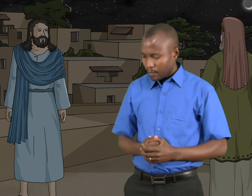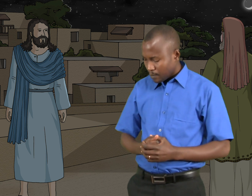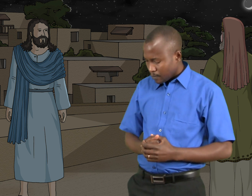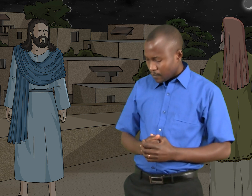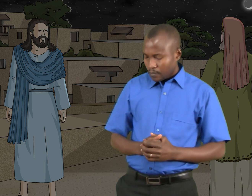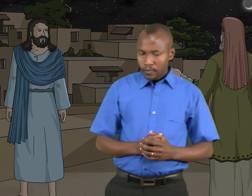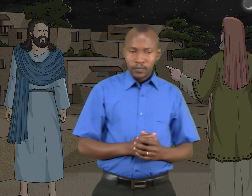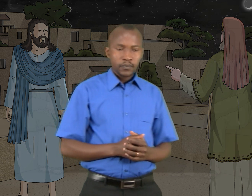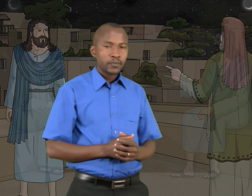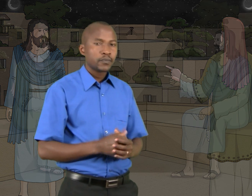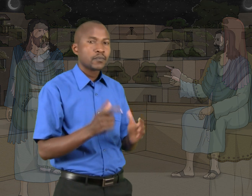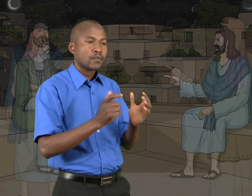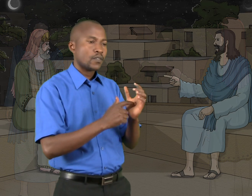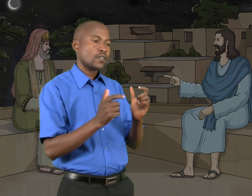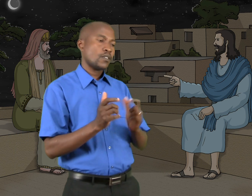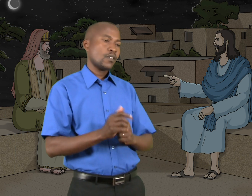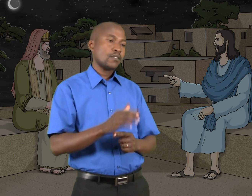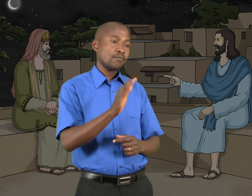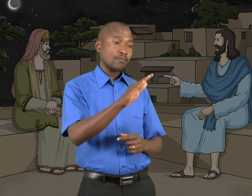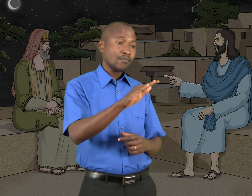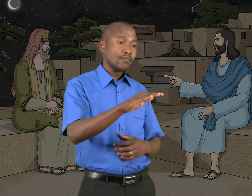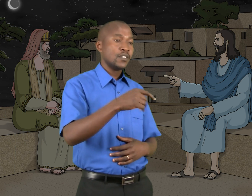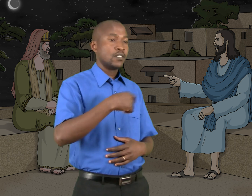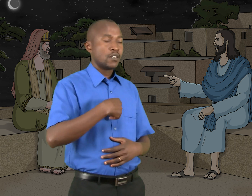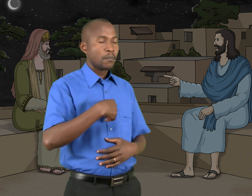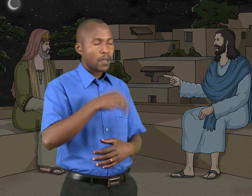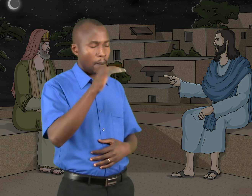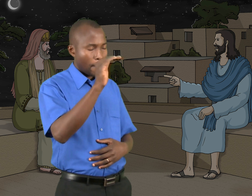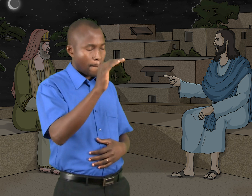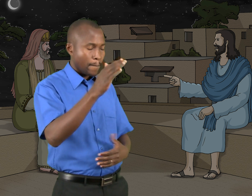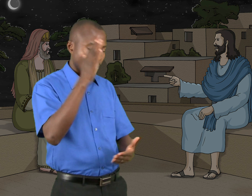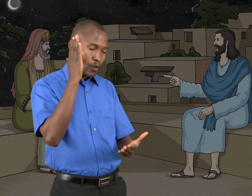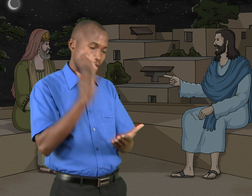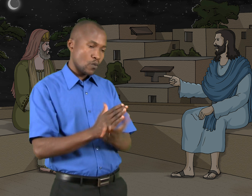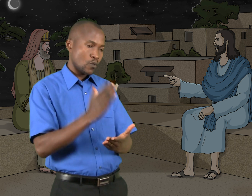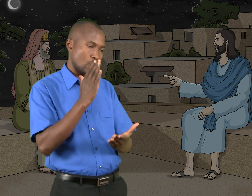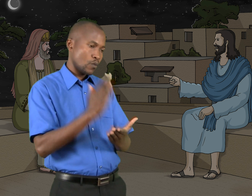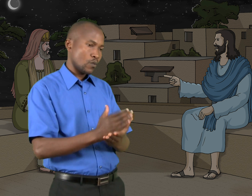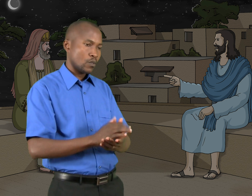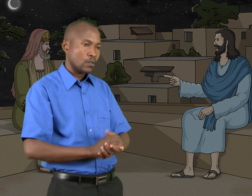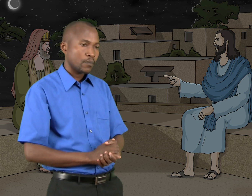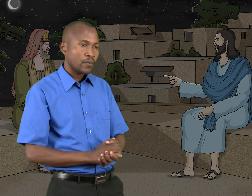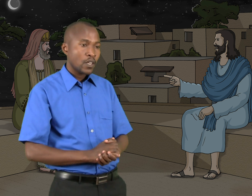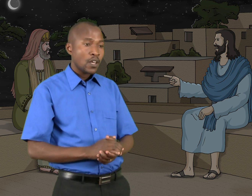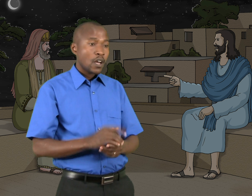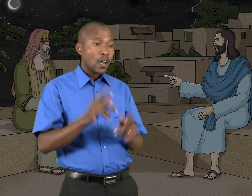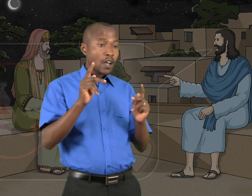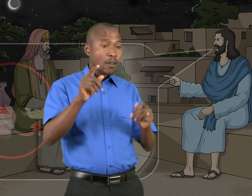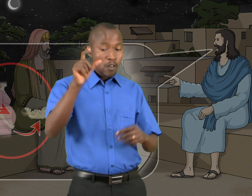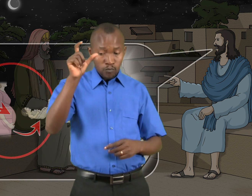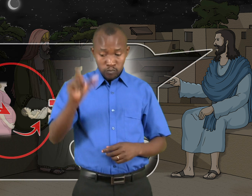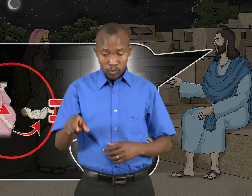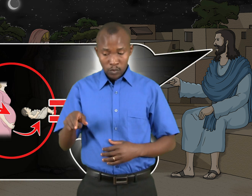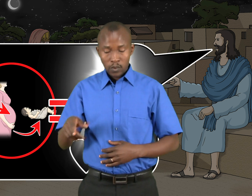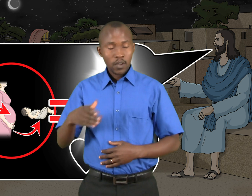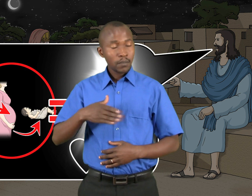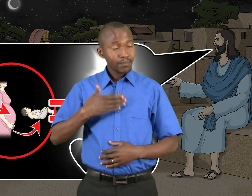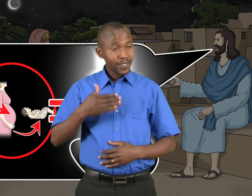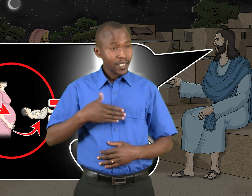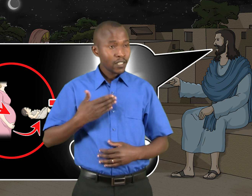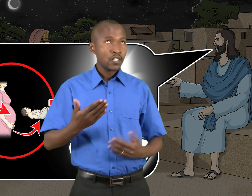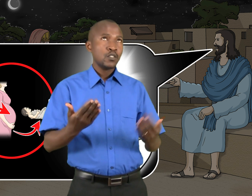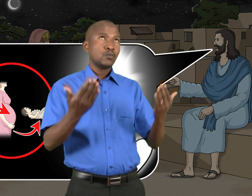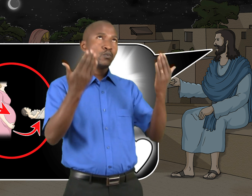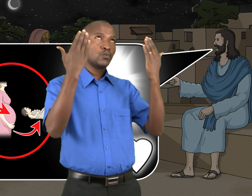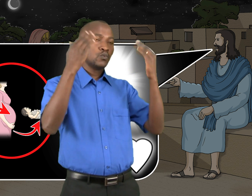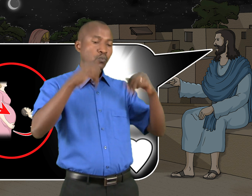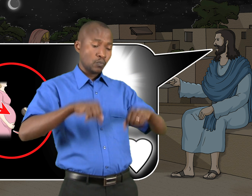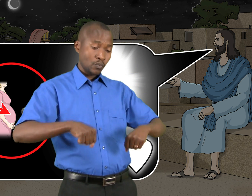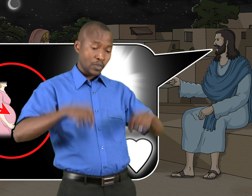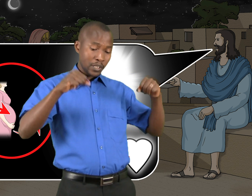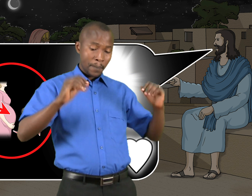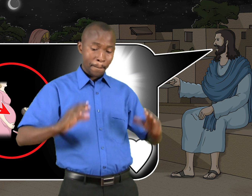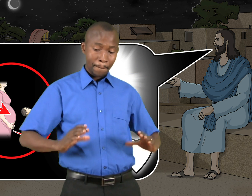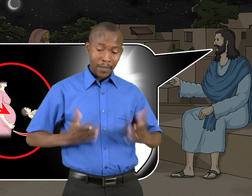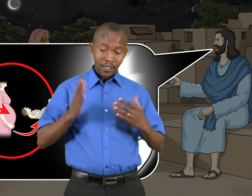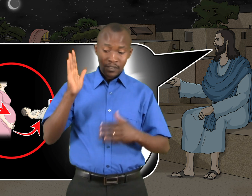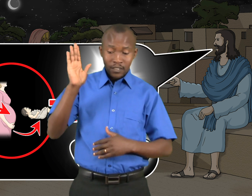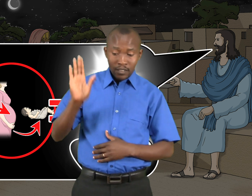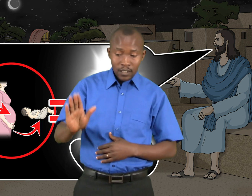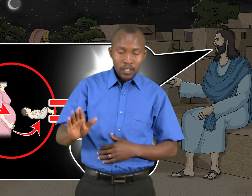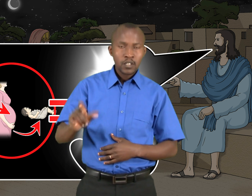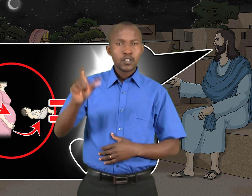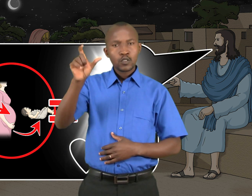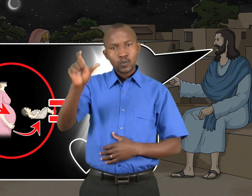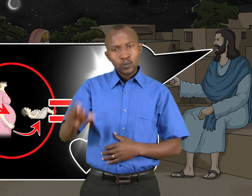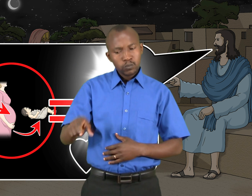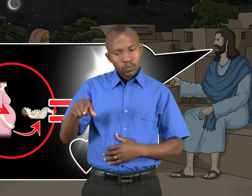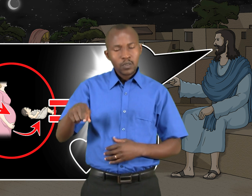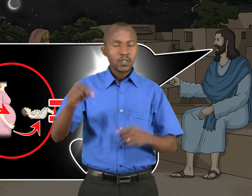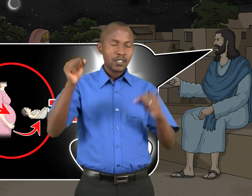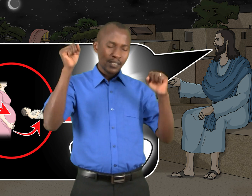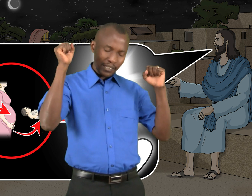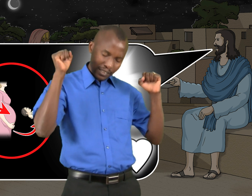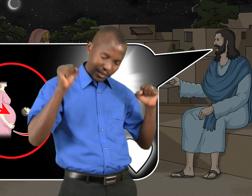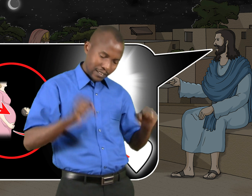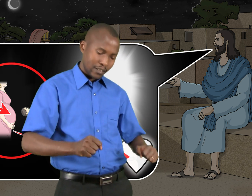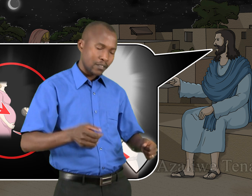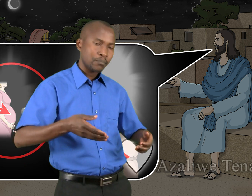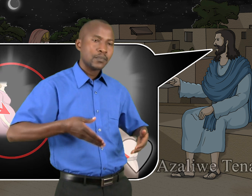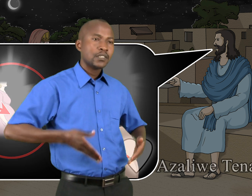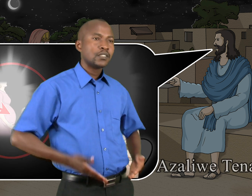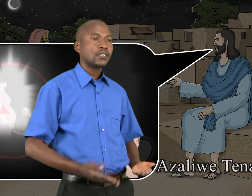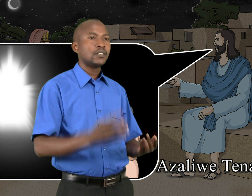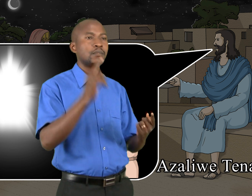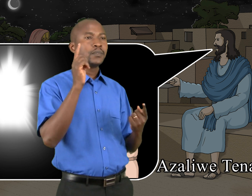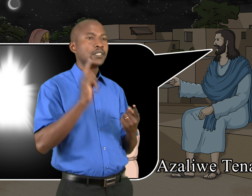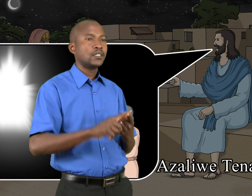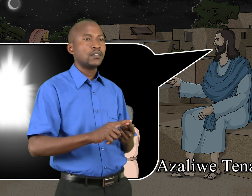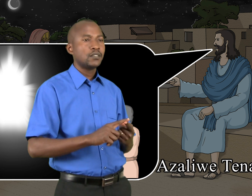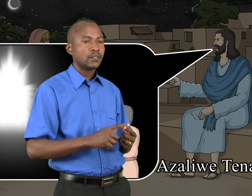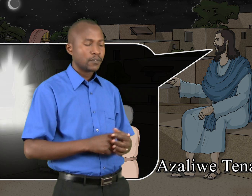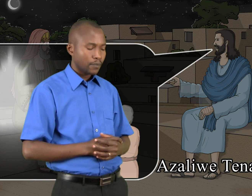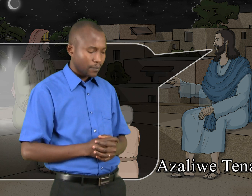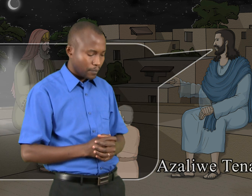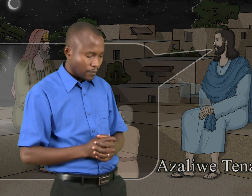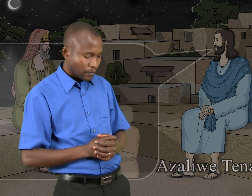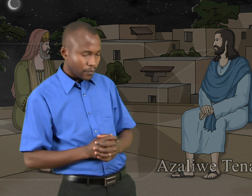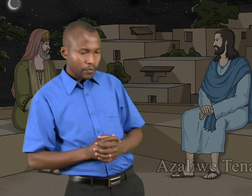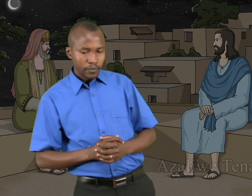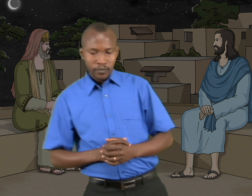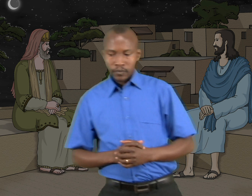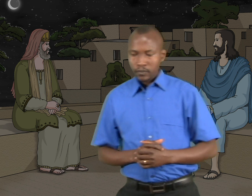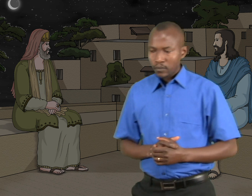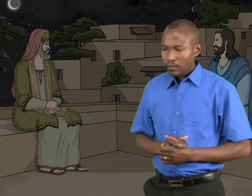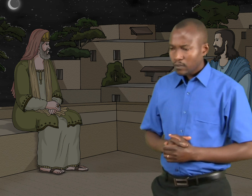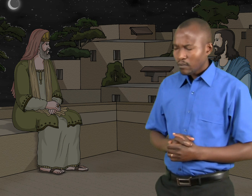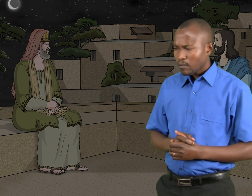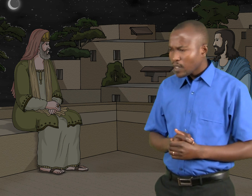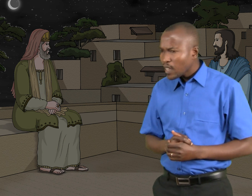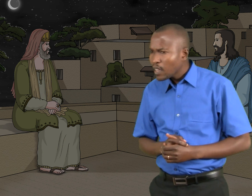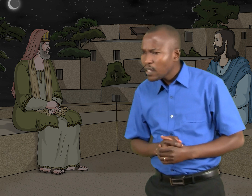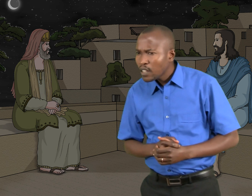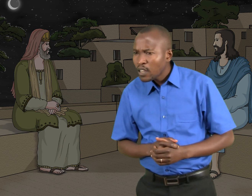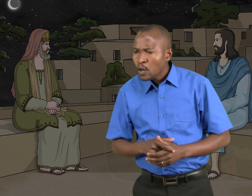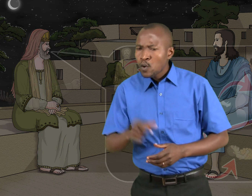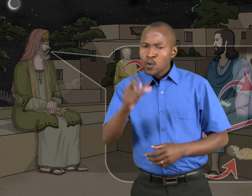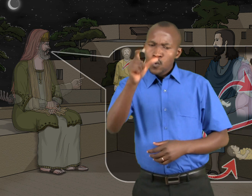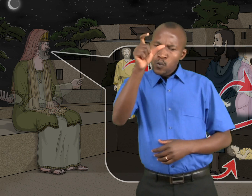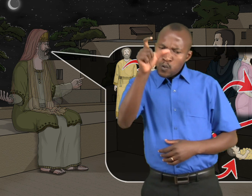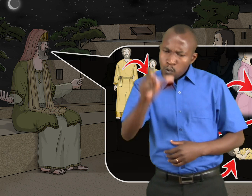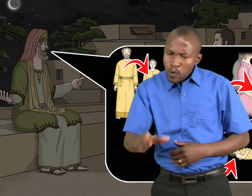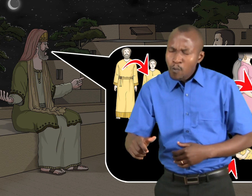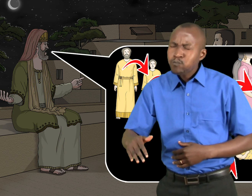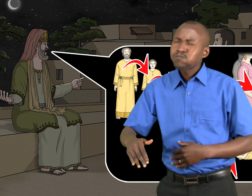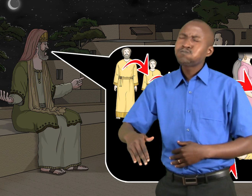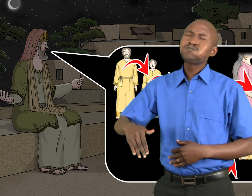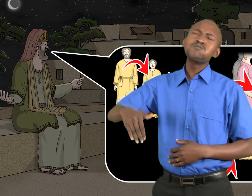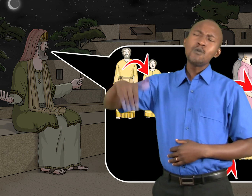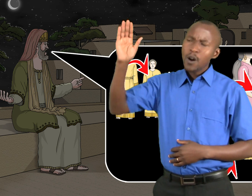Jesus replied, “Truly, truly, I tell you, no one can see the kingdom of God unless he is born again.”